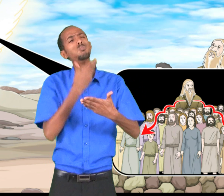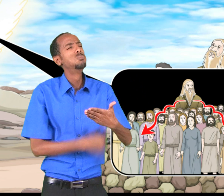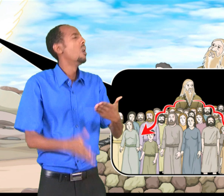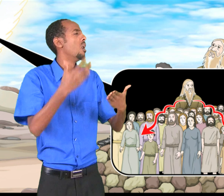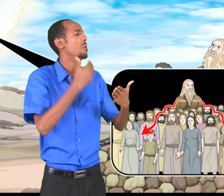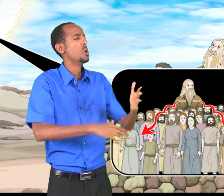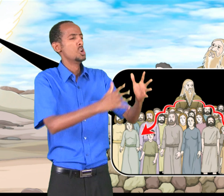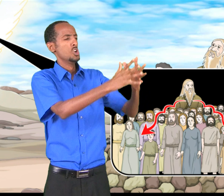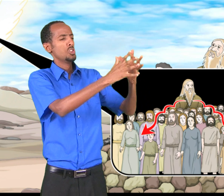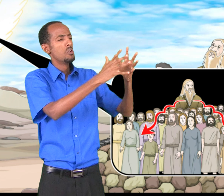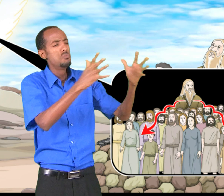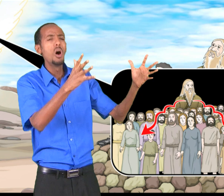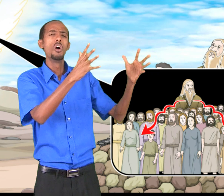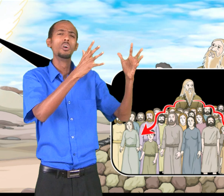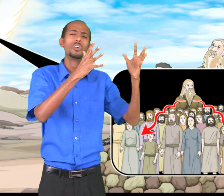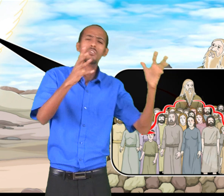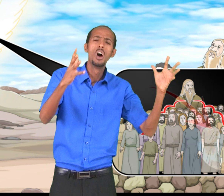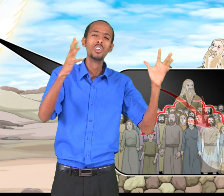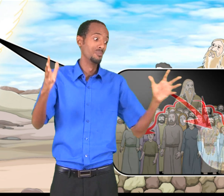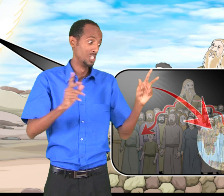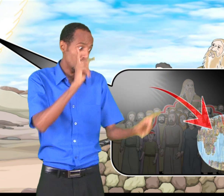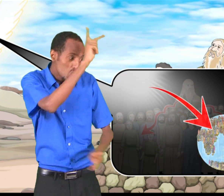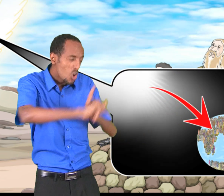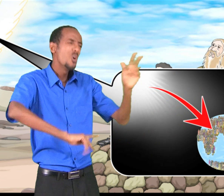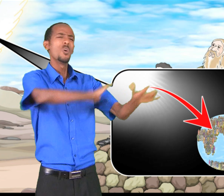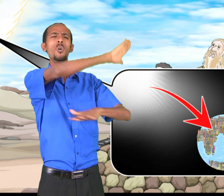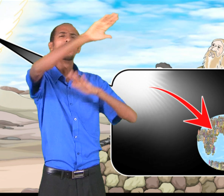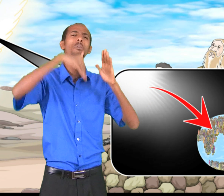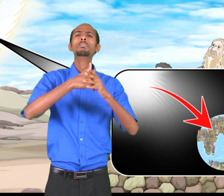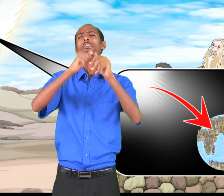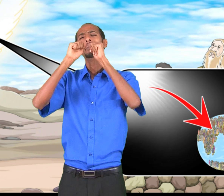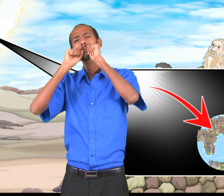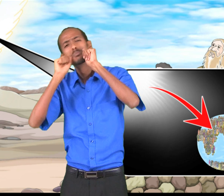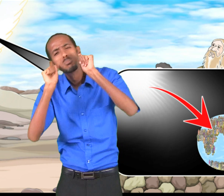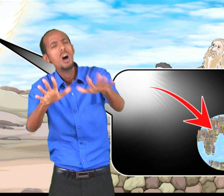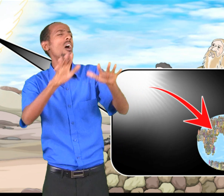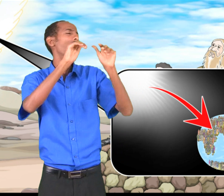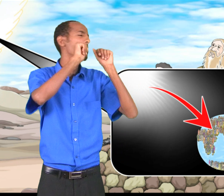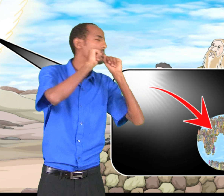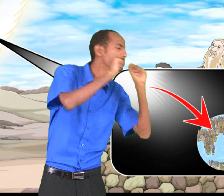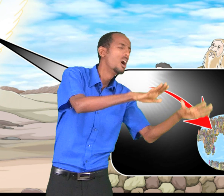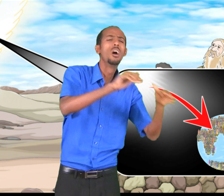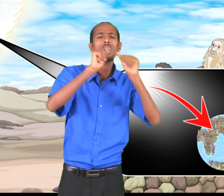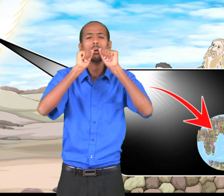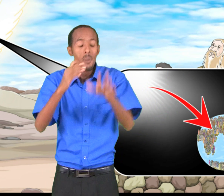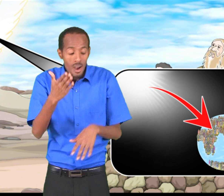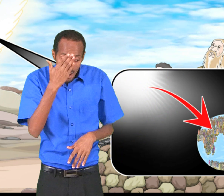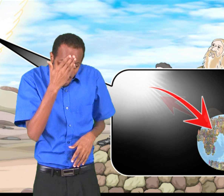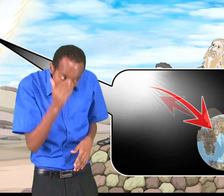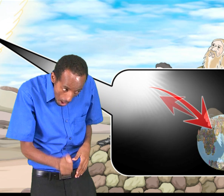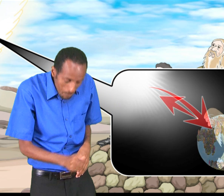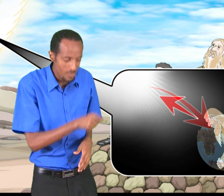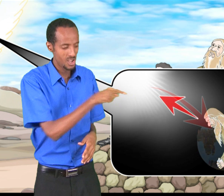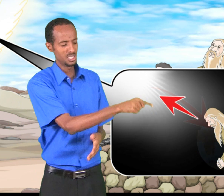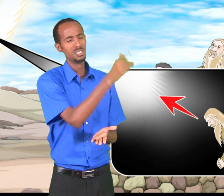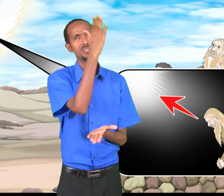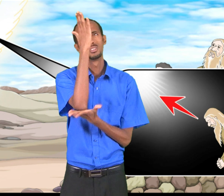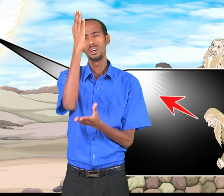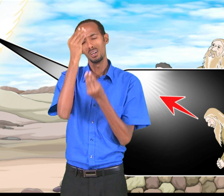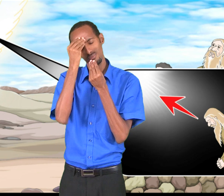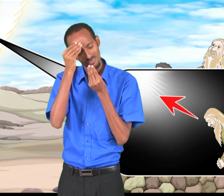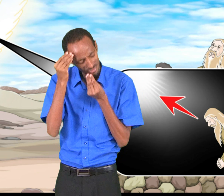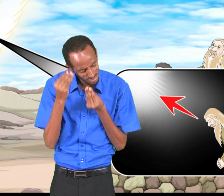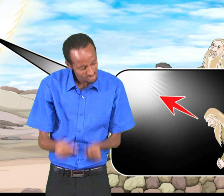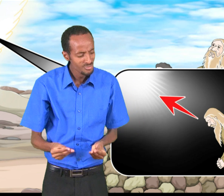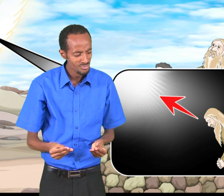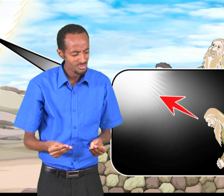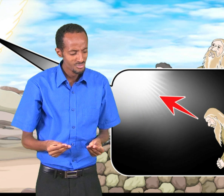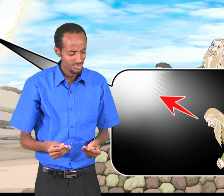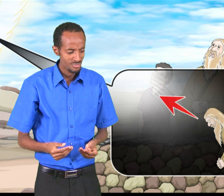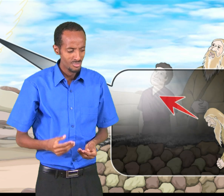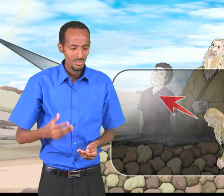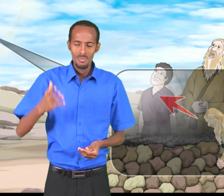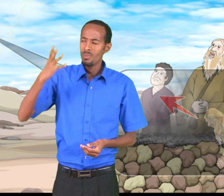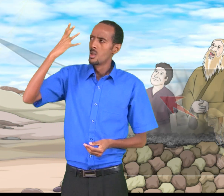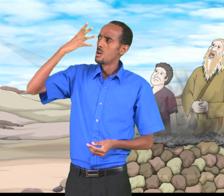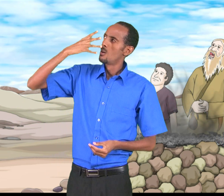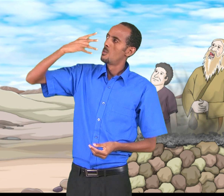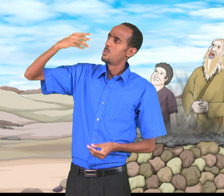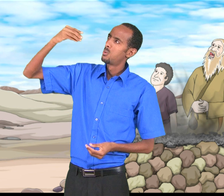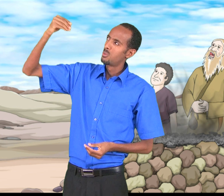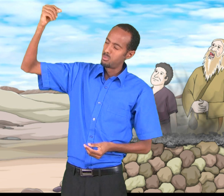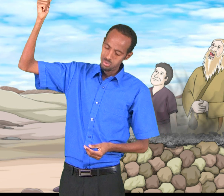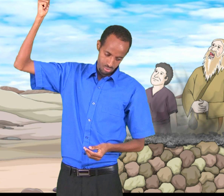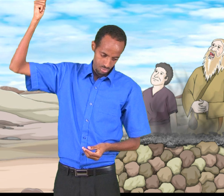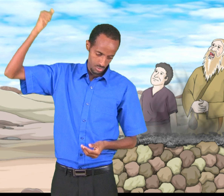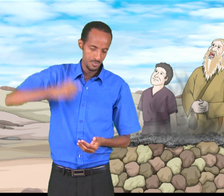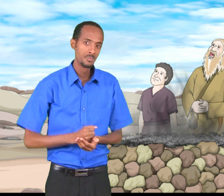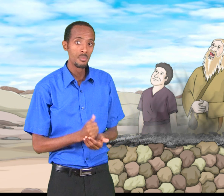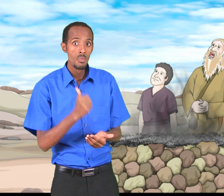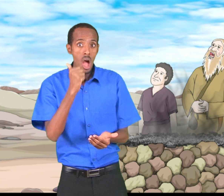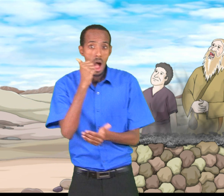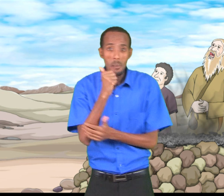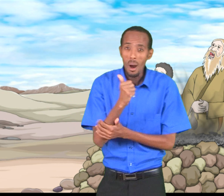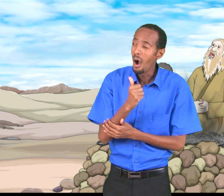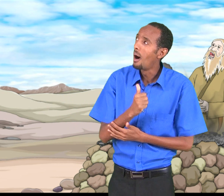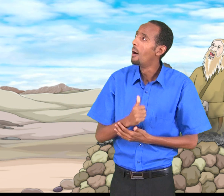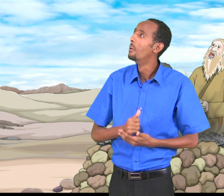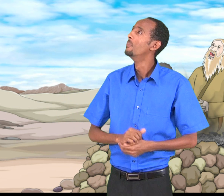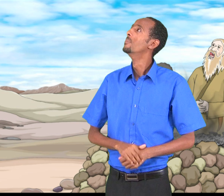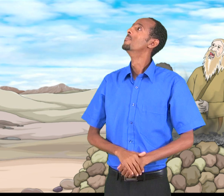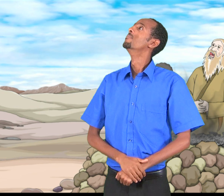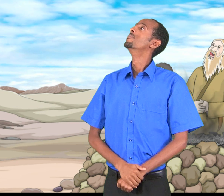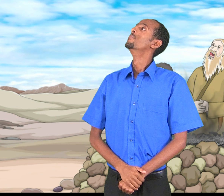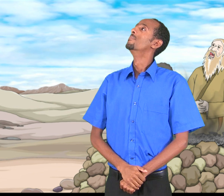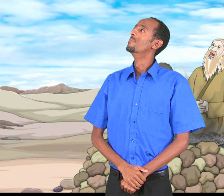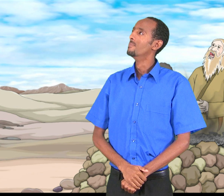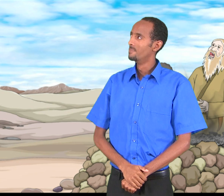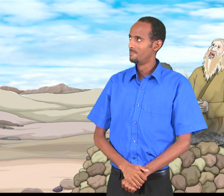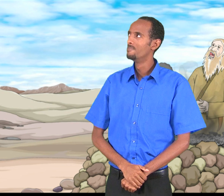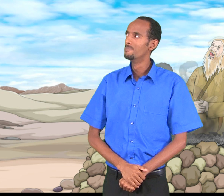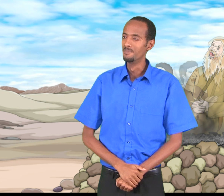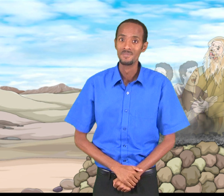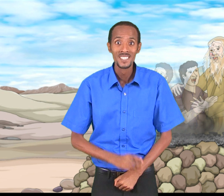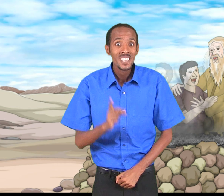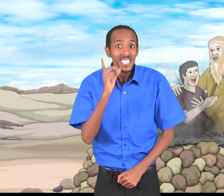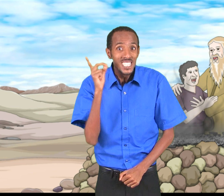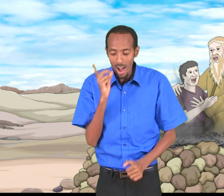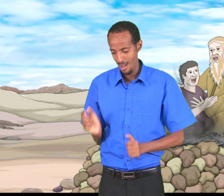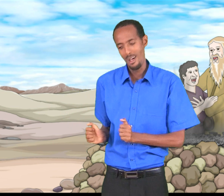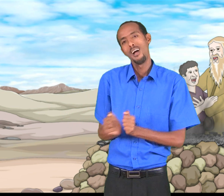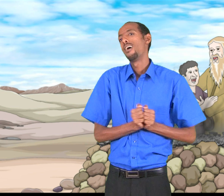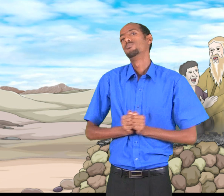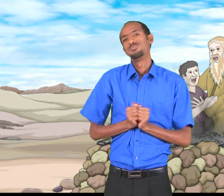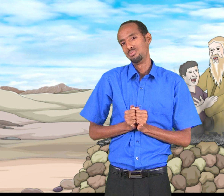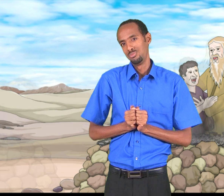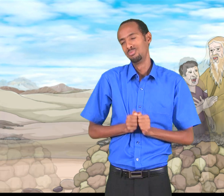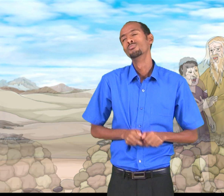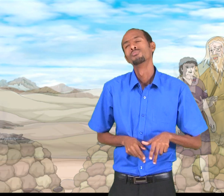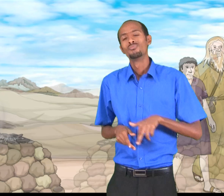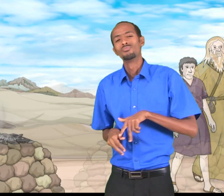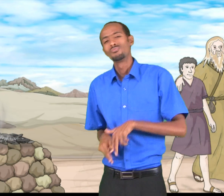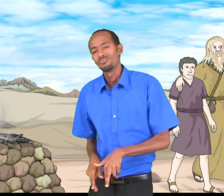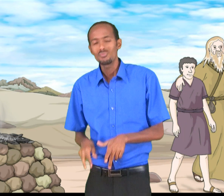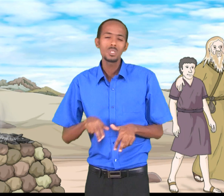And through your offspring all nations of the earth will be blessed, because you have obeyed My voice.”